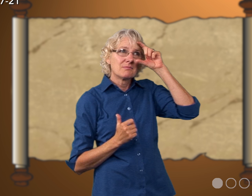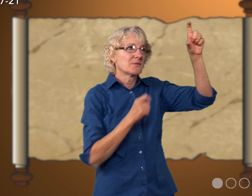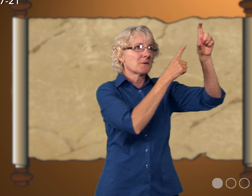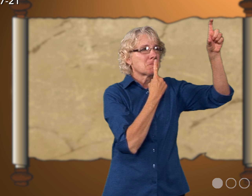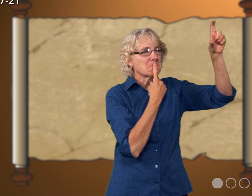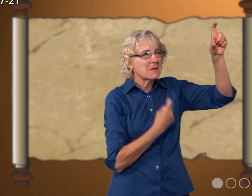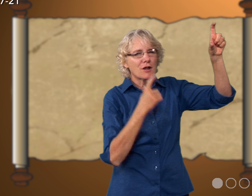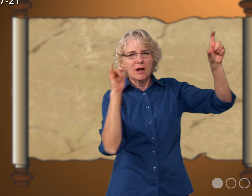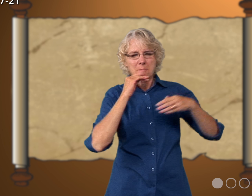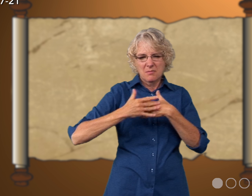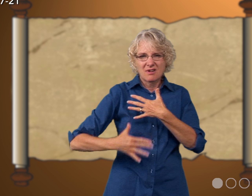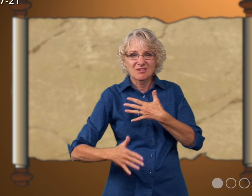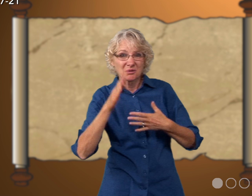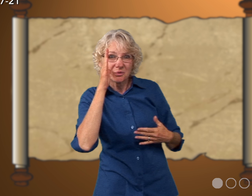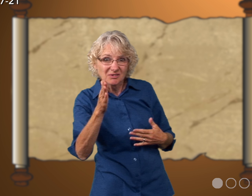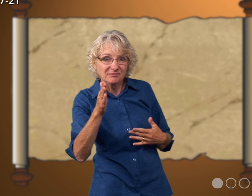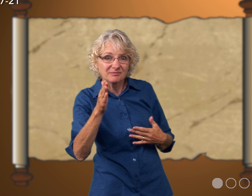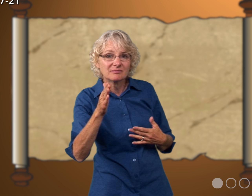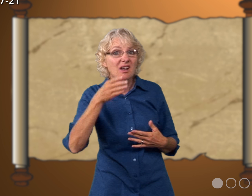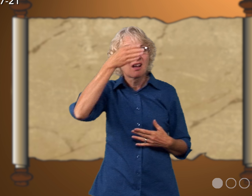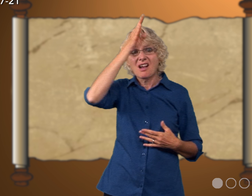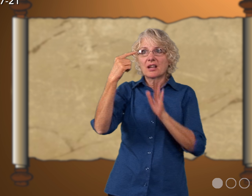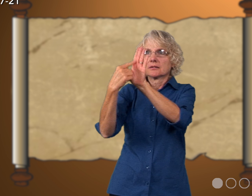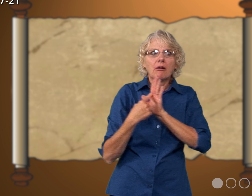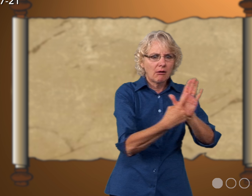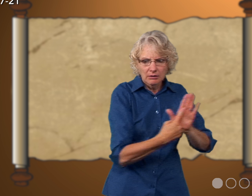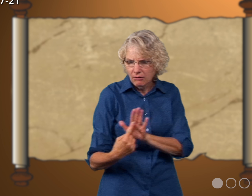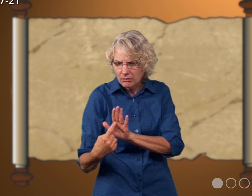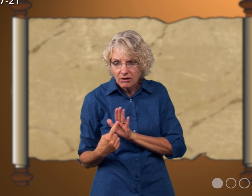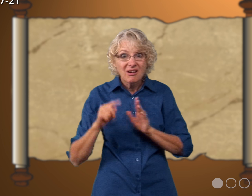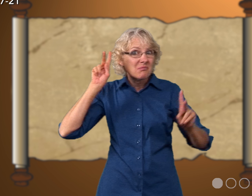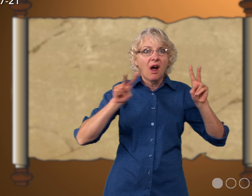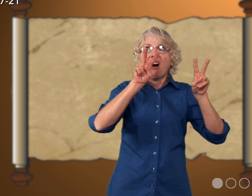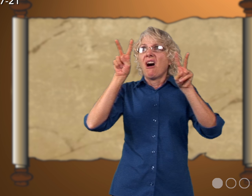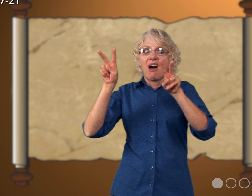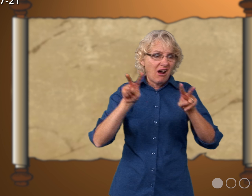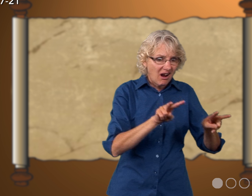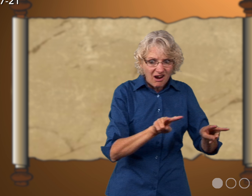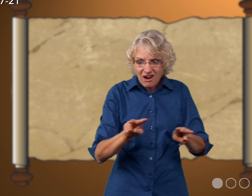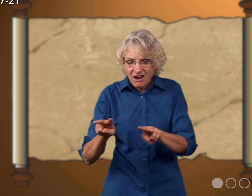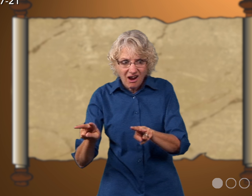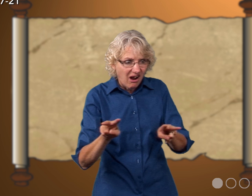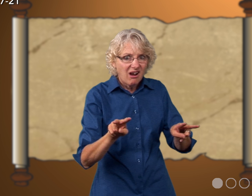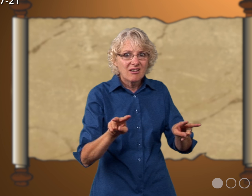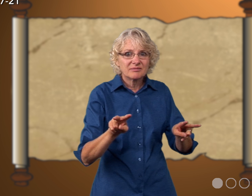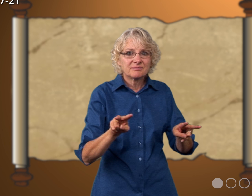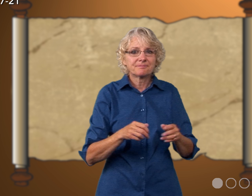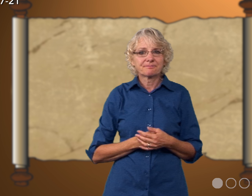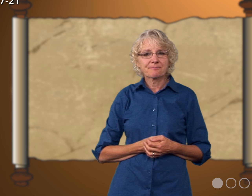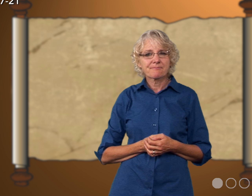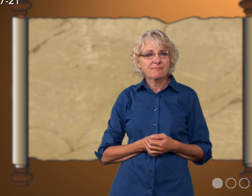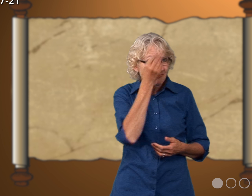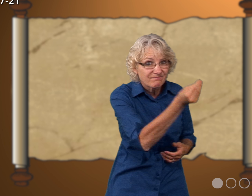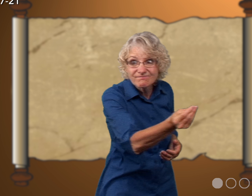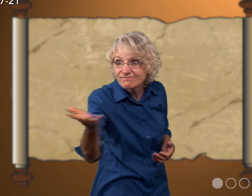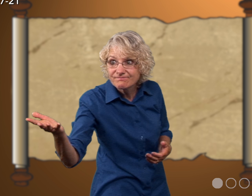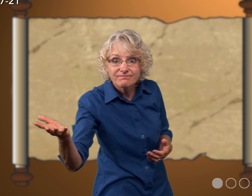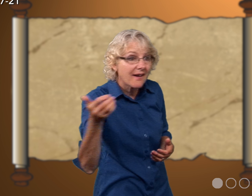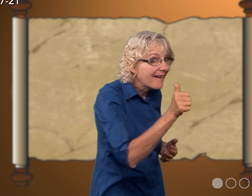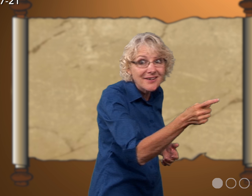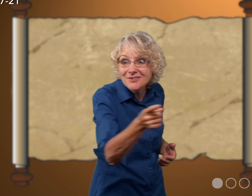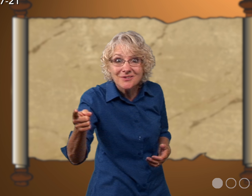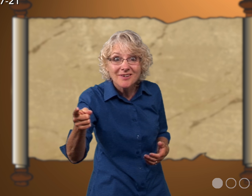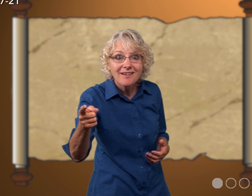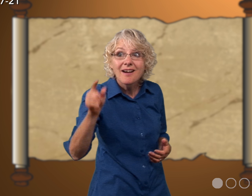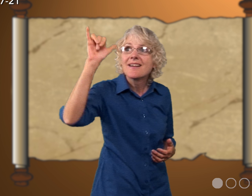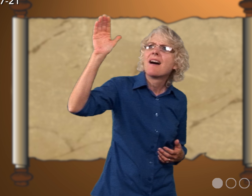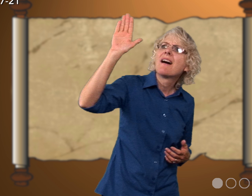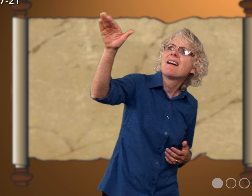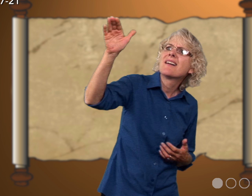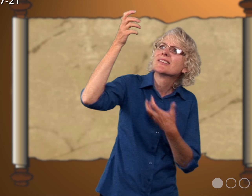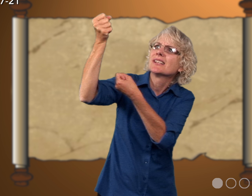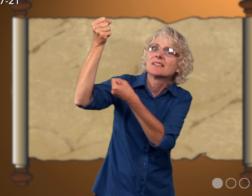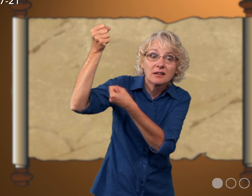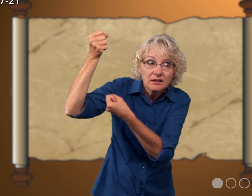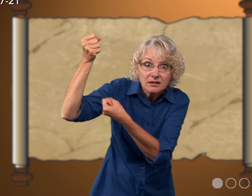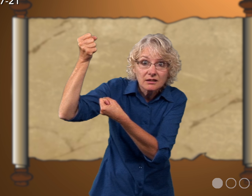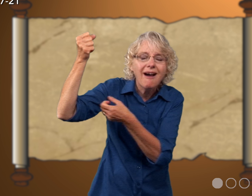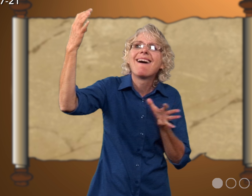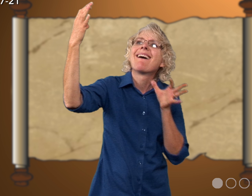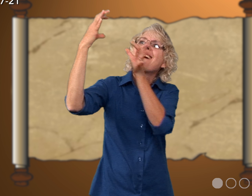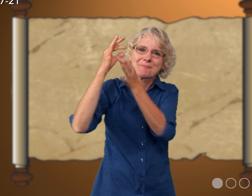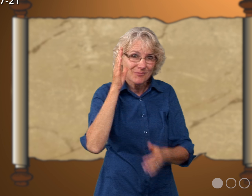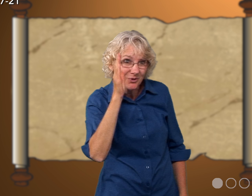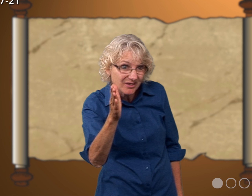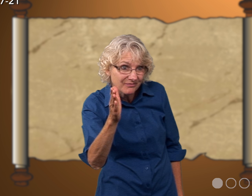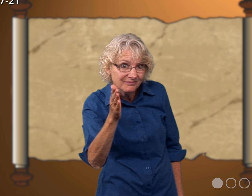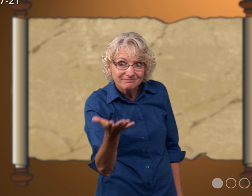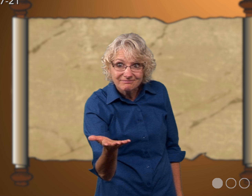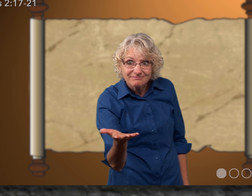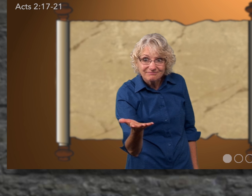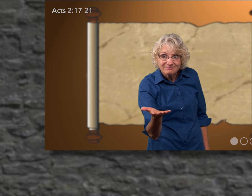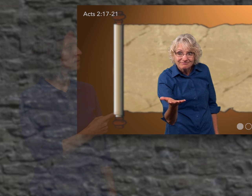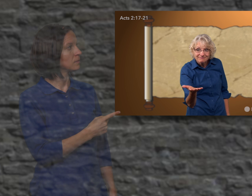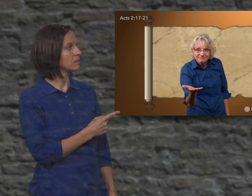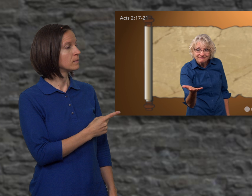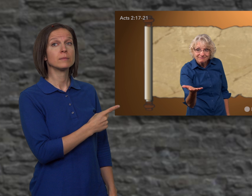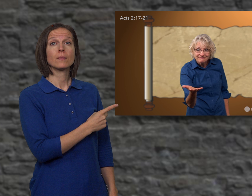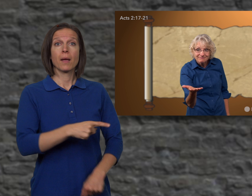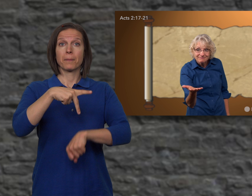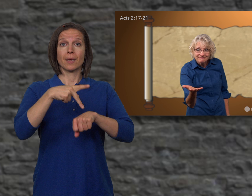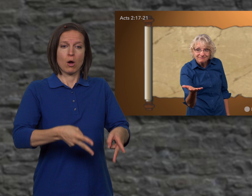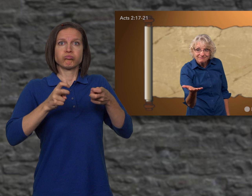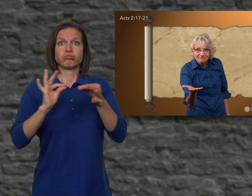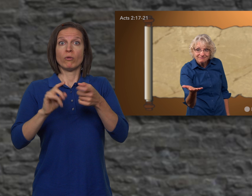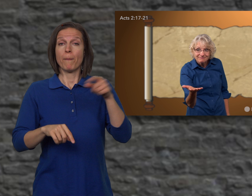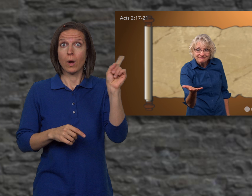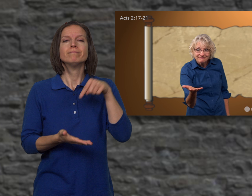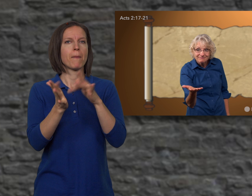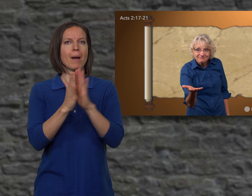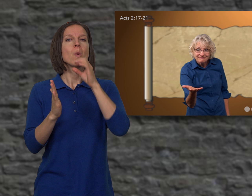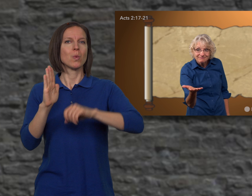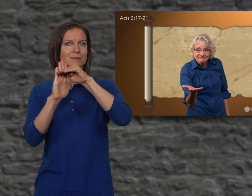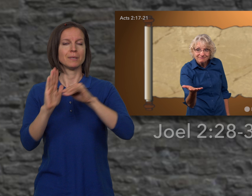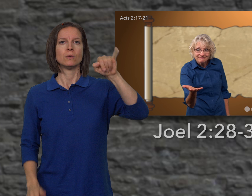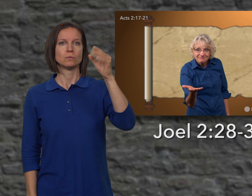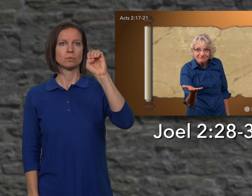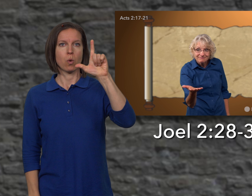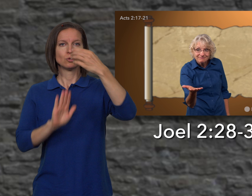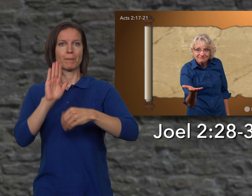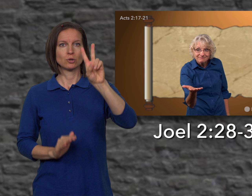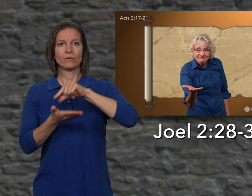The sun will be turned to darkness, and the moon to blood, before the coming of the great and glorious Day of the Lord.